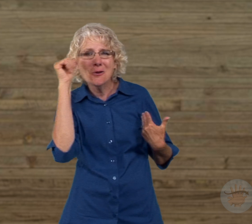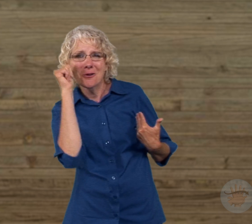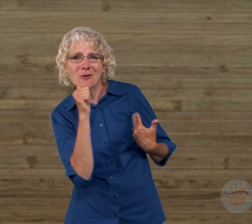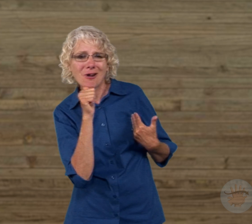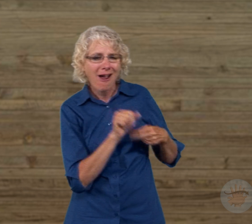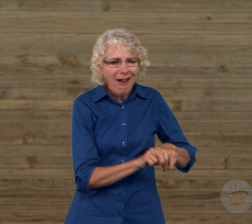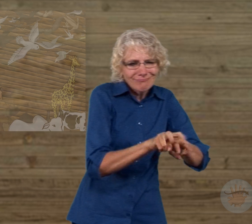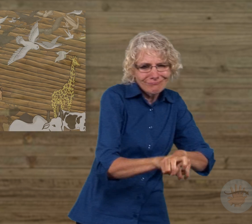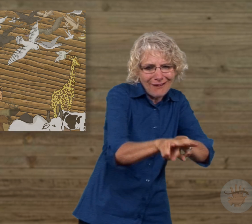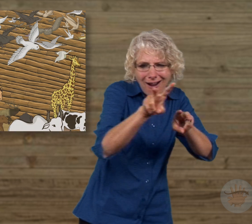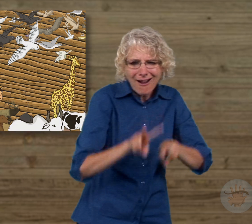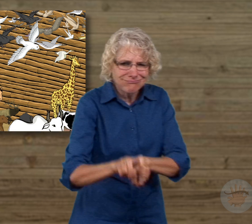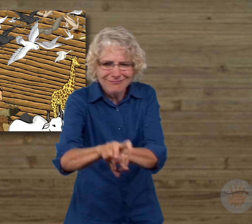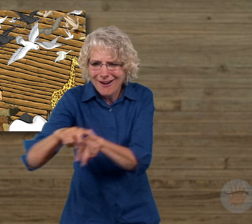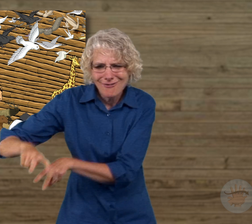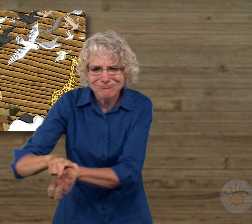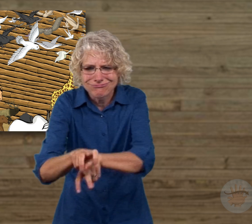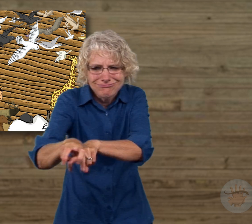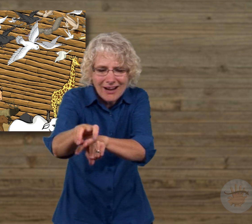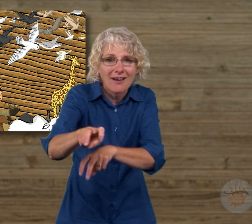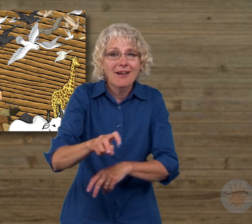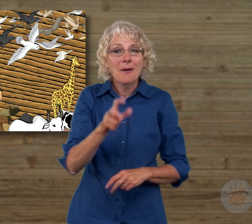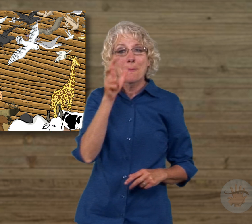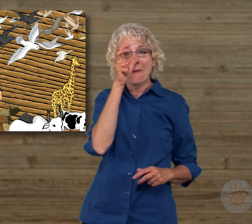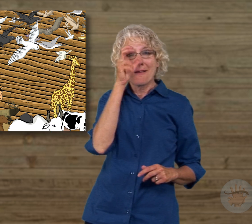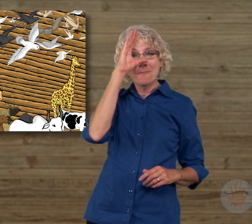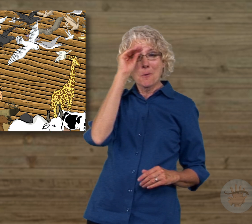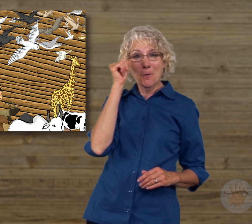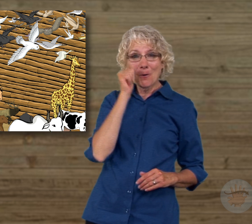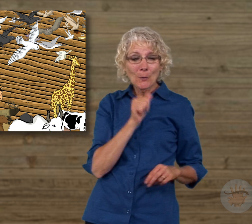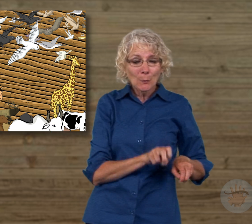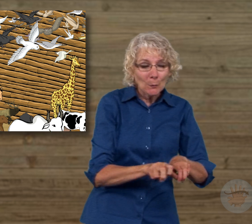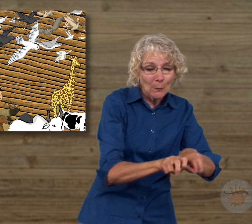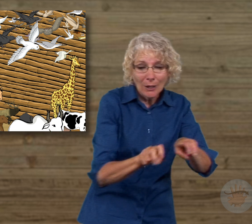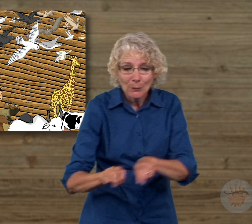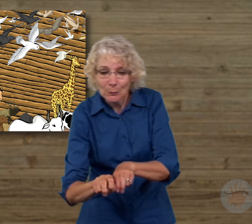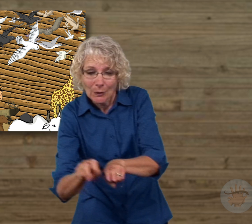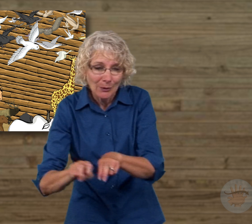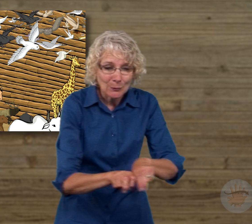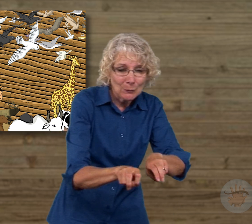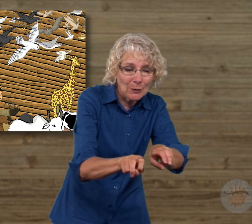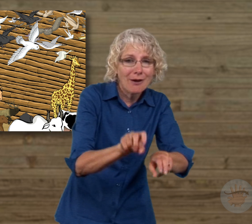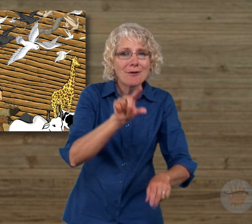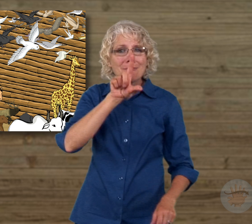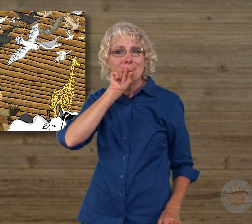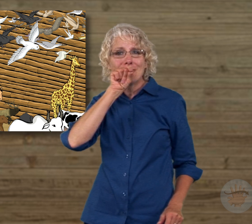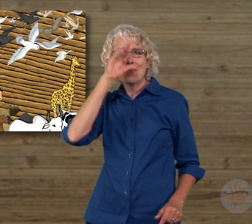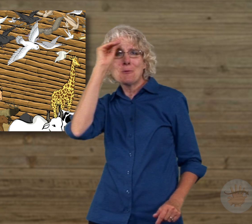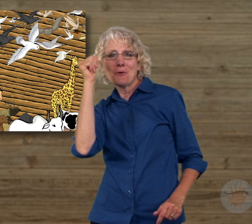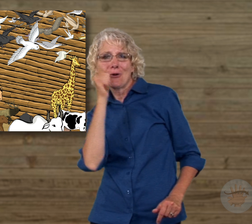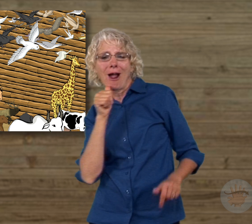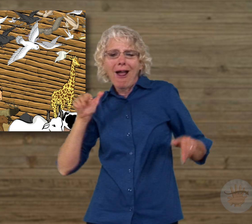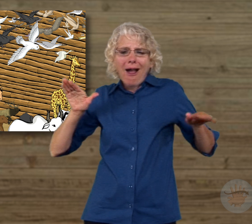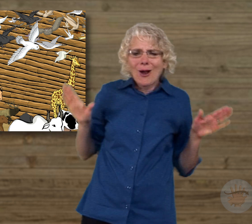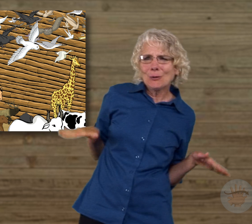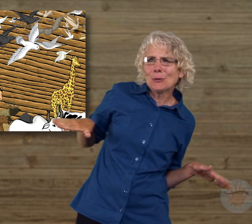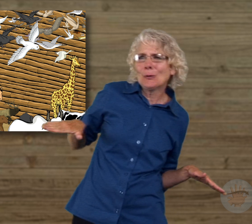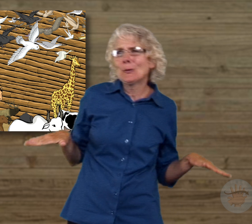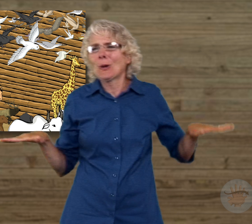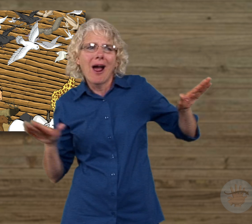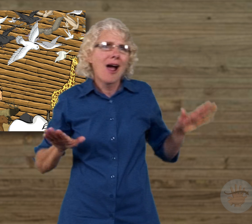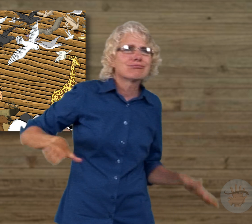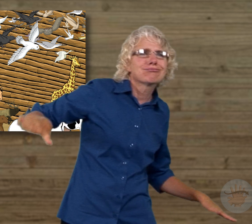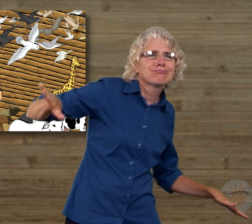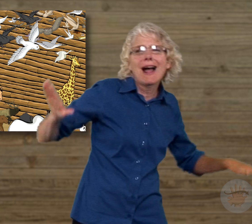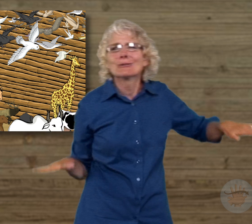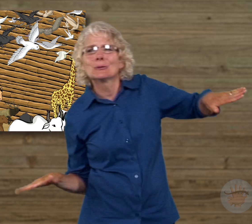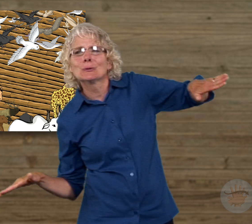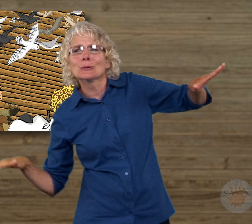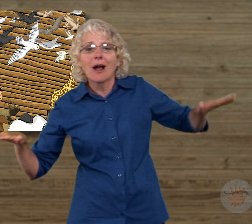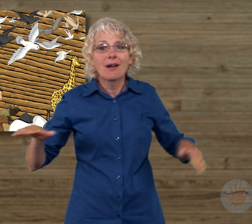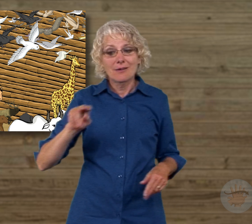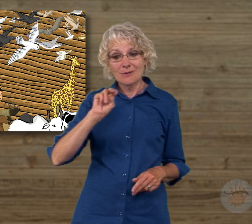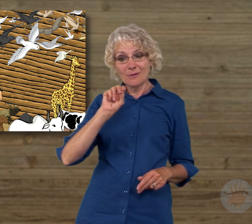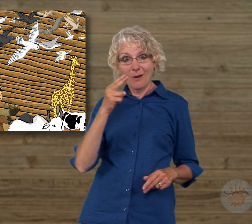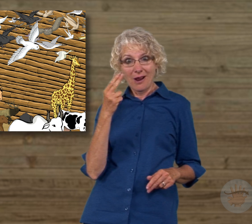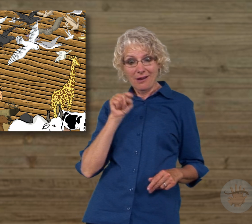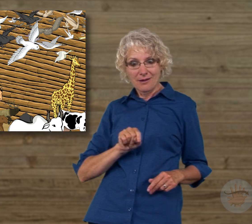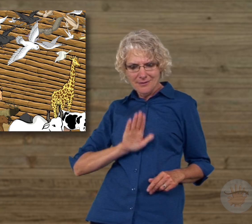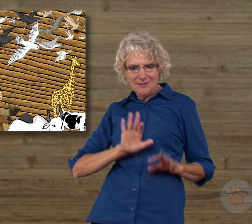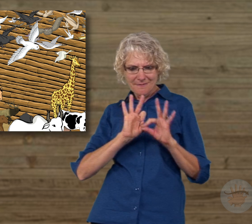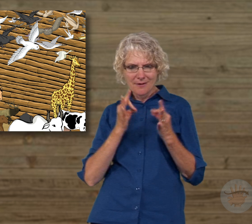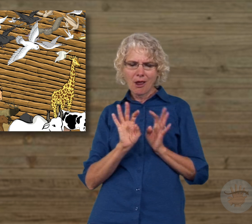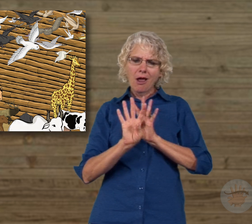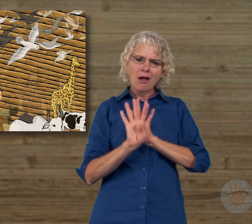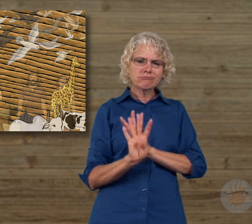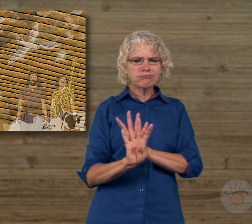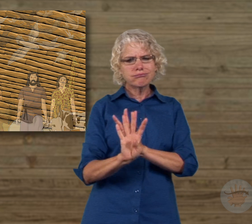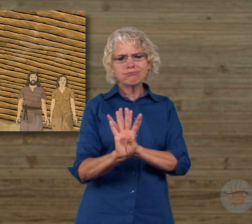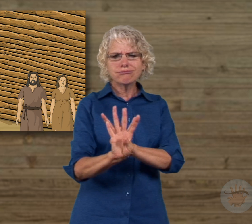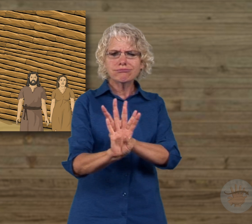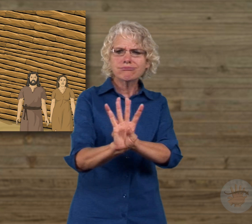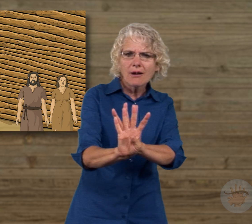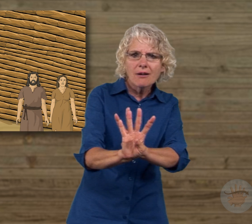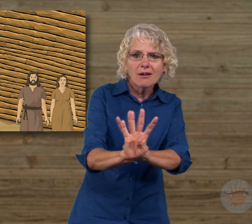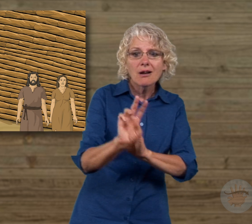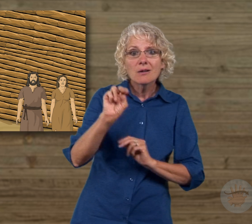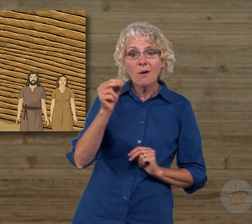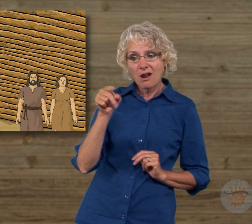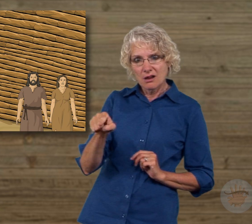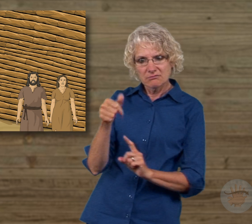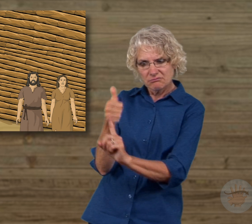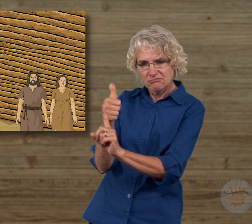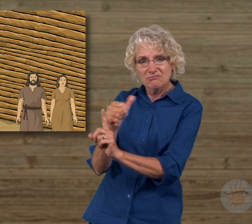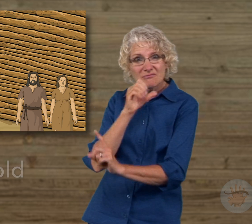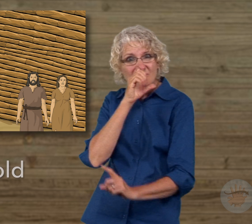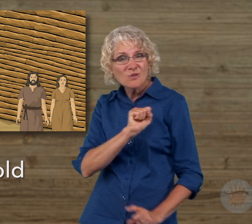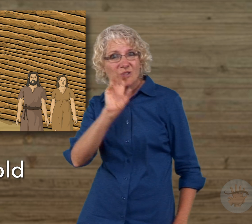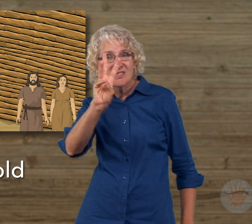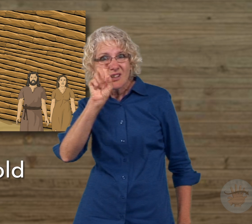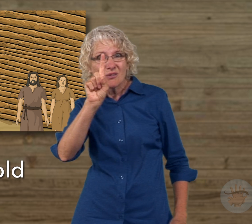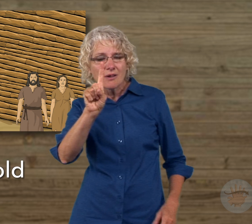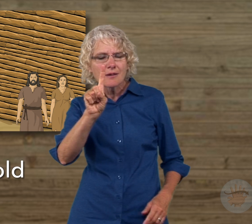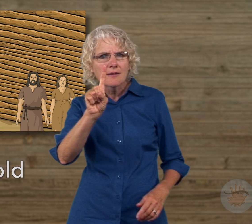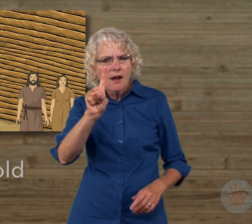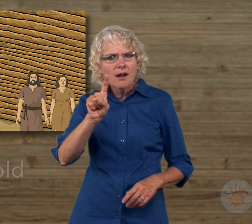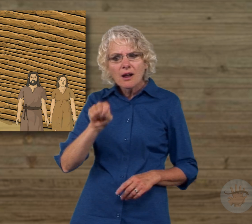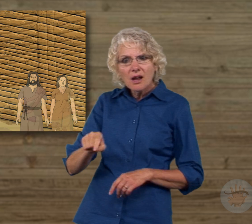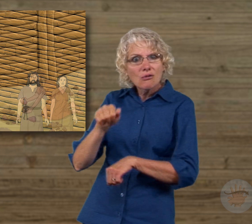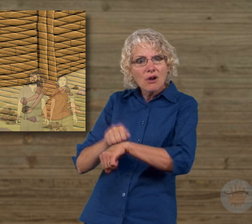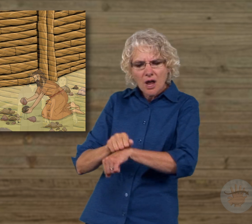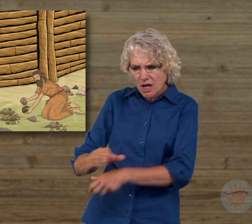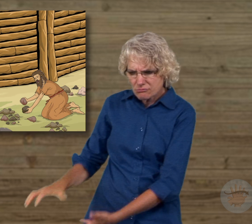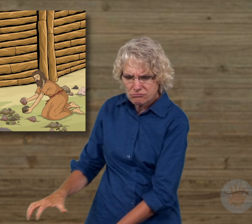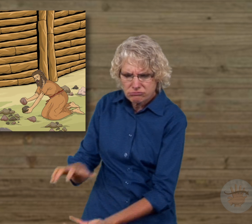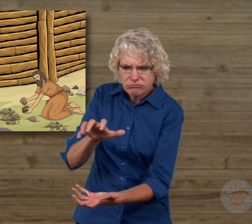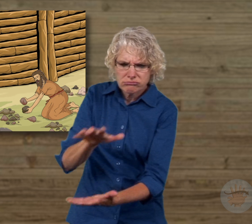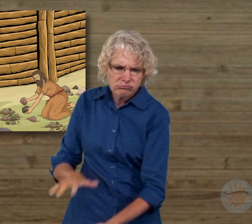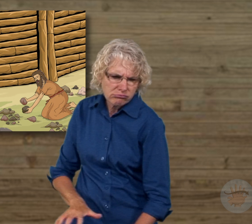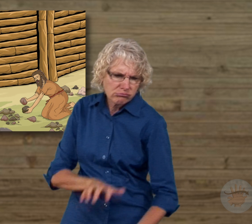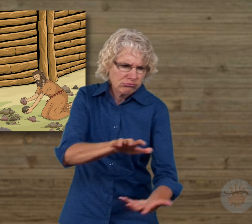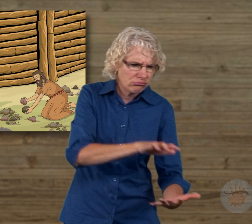Bring out all the living creatures that are with you—birds, livestock, and everything that crawls upon the ground—so that they can spread out over the earth and be fruitful and multiply upon it.” So Noah came out, along with his sons and his wife and his sons’ wives. Every living creature, every creeping thing, and every bird—everything that moves upon the earth—came out of the ark, kind by kind.